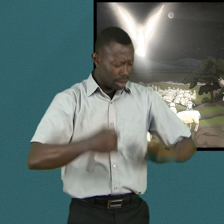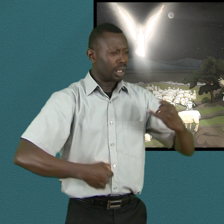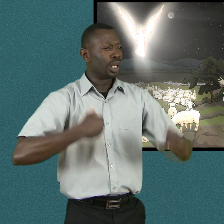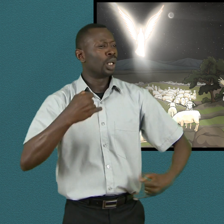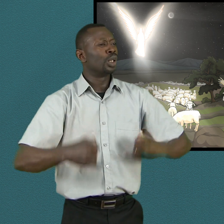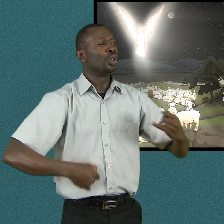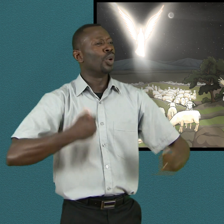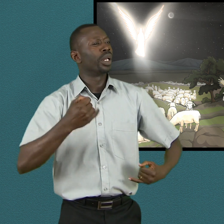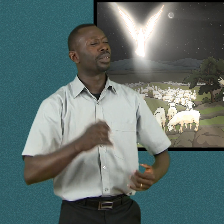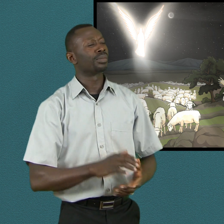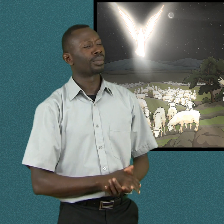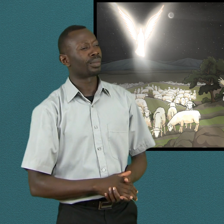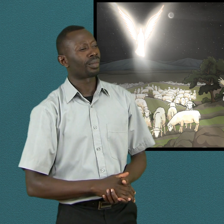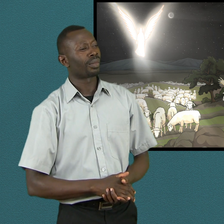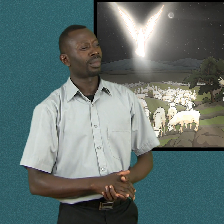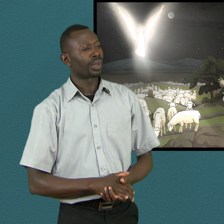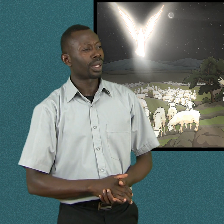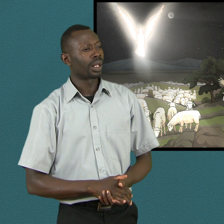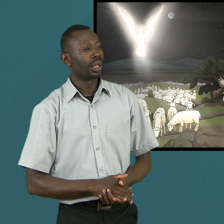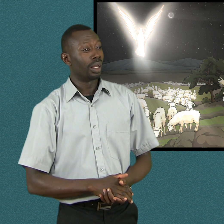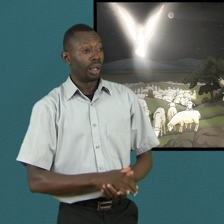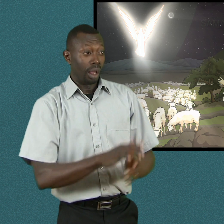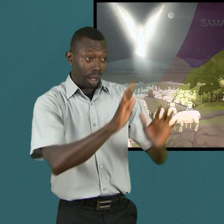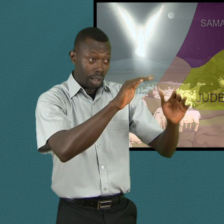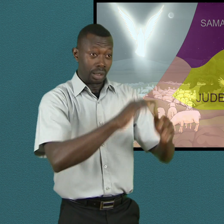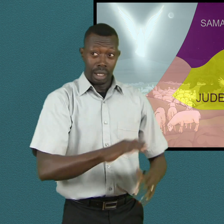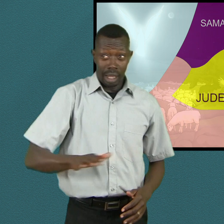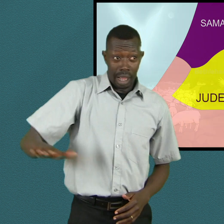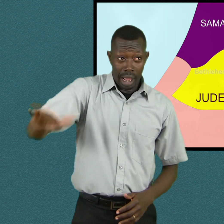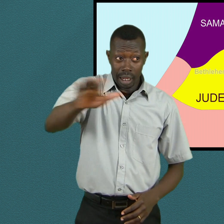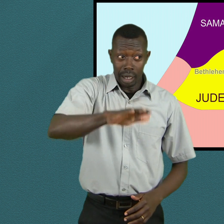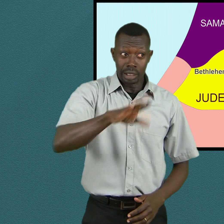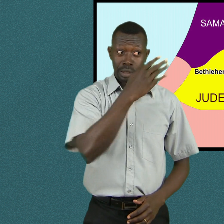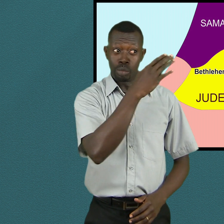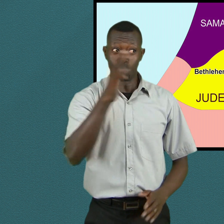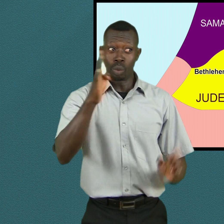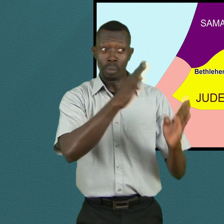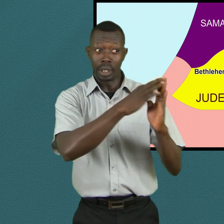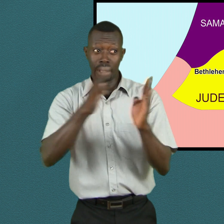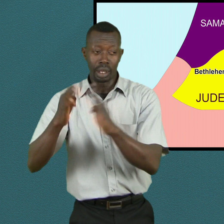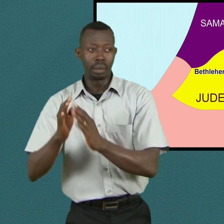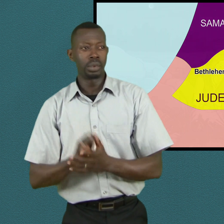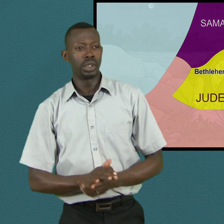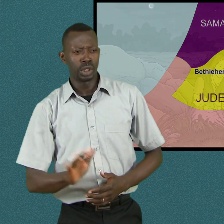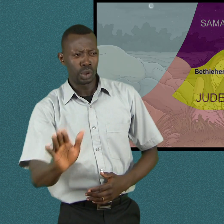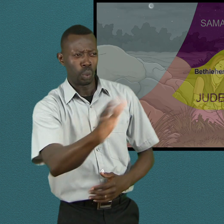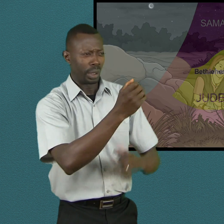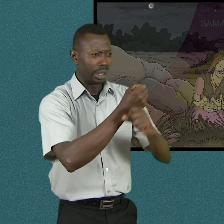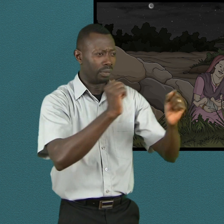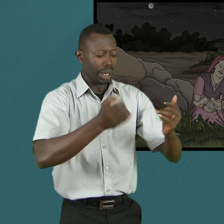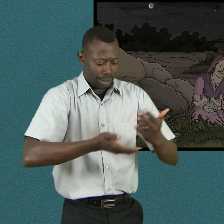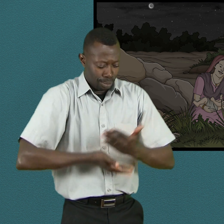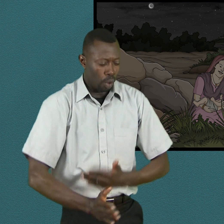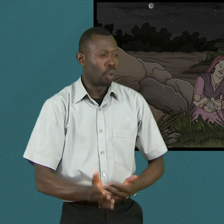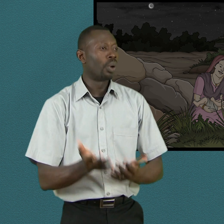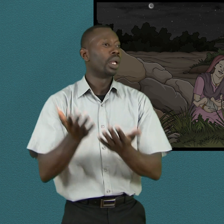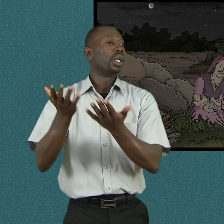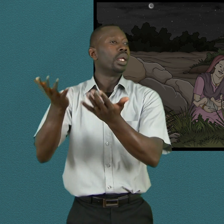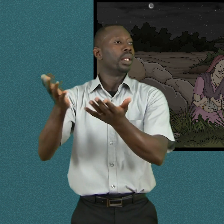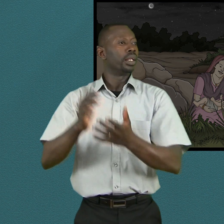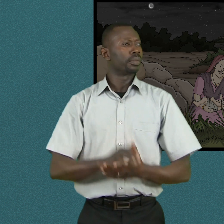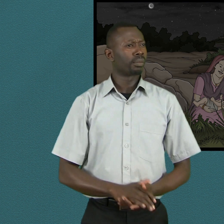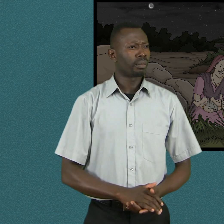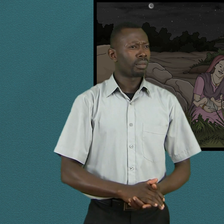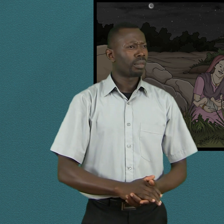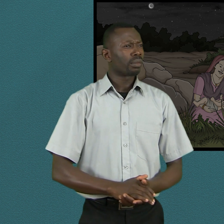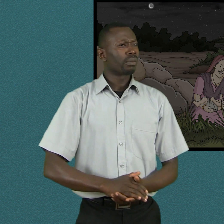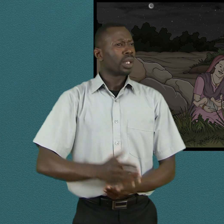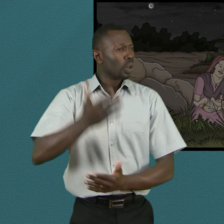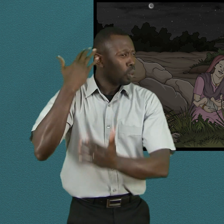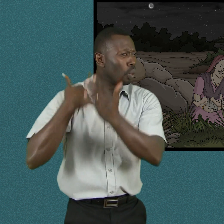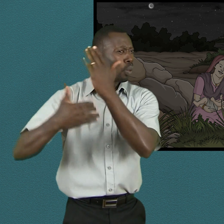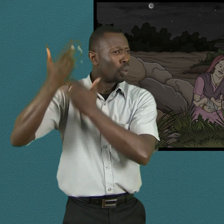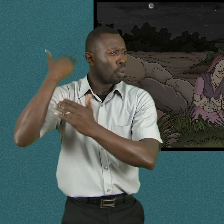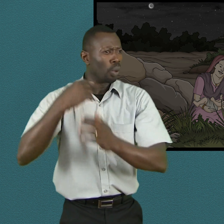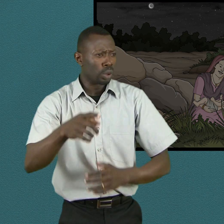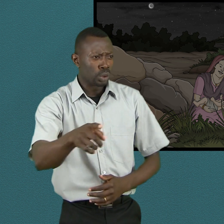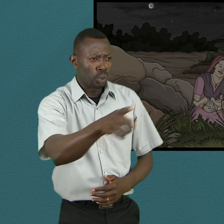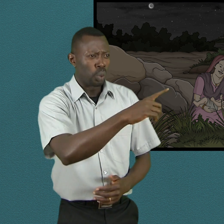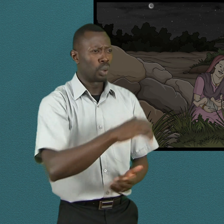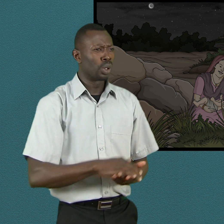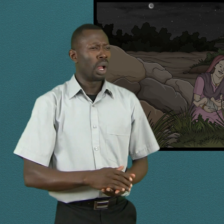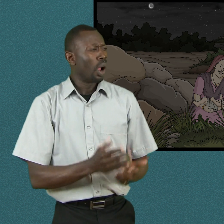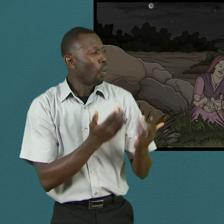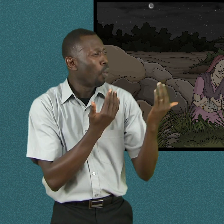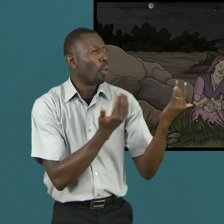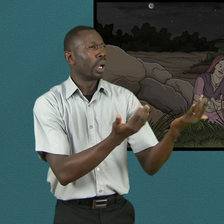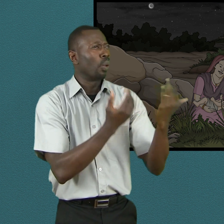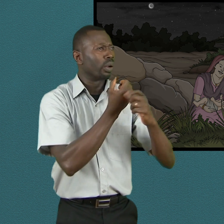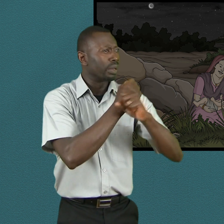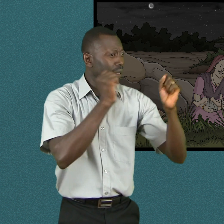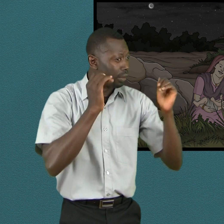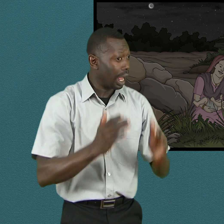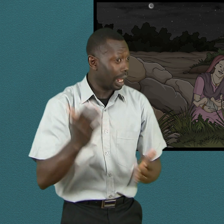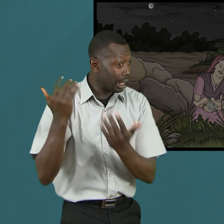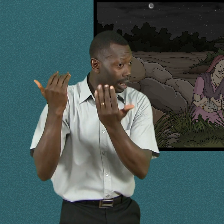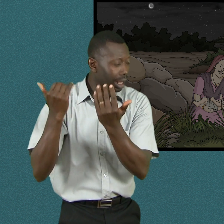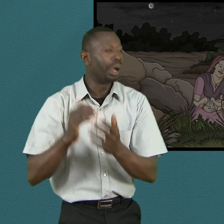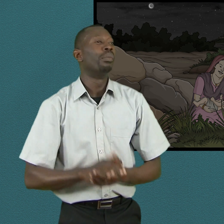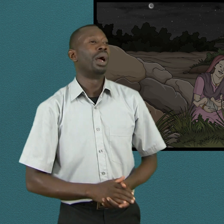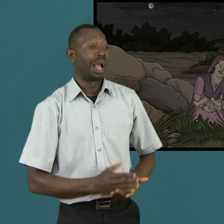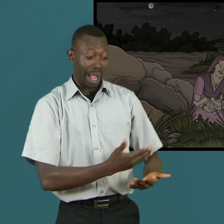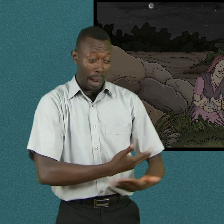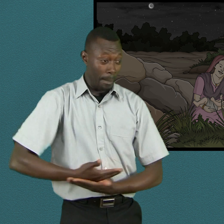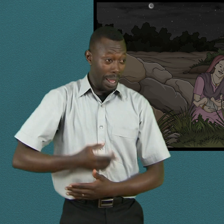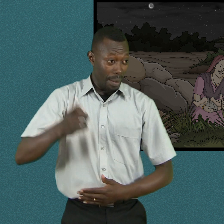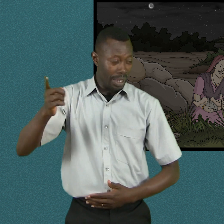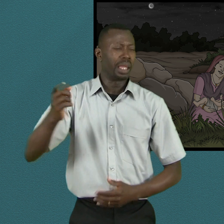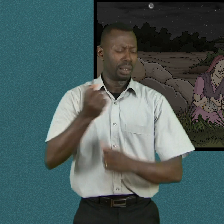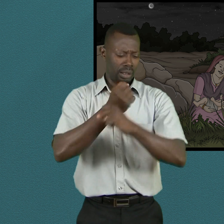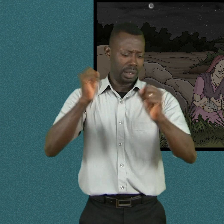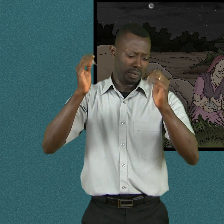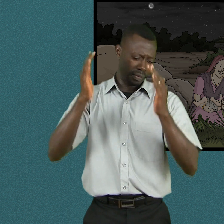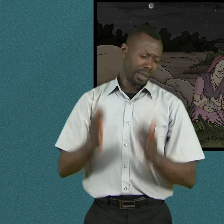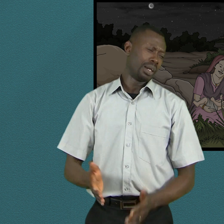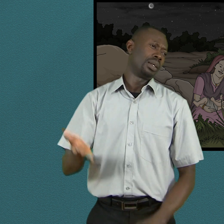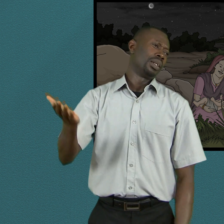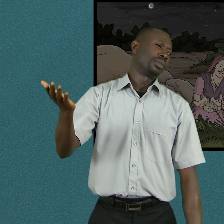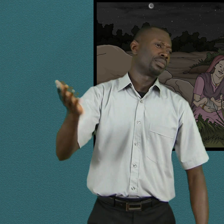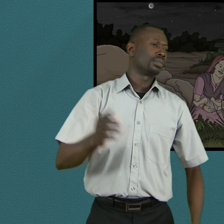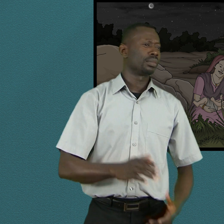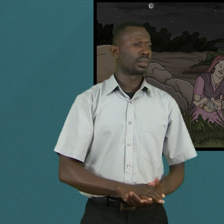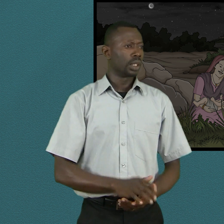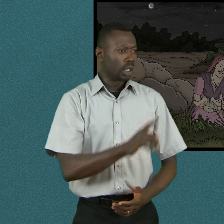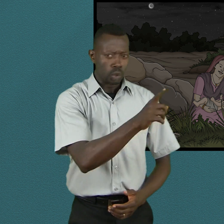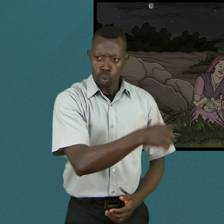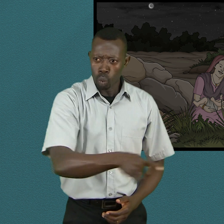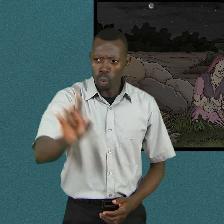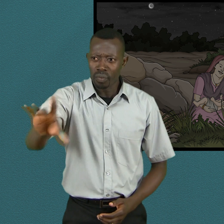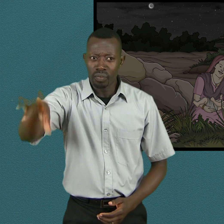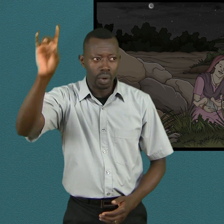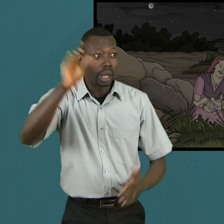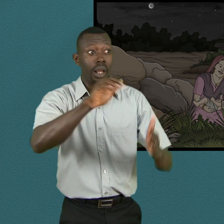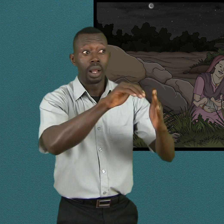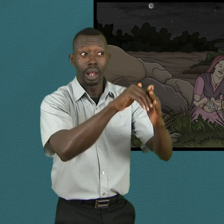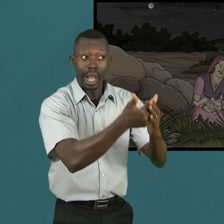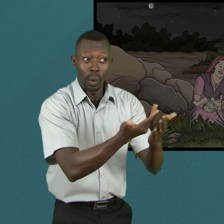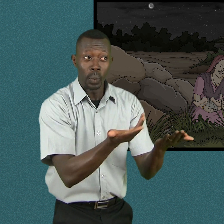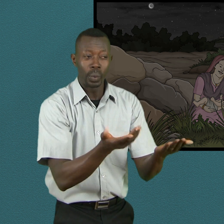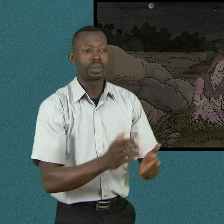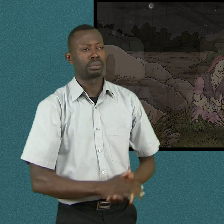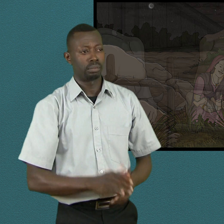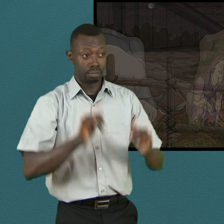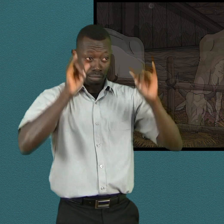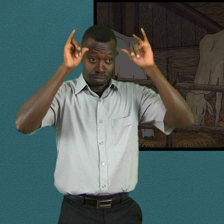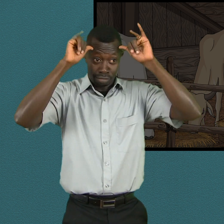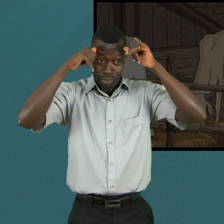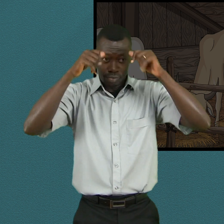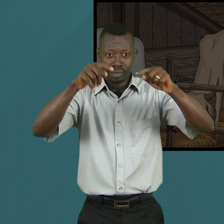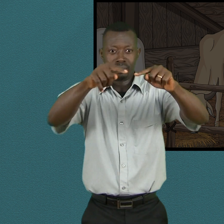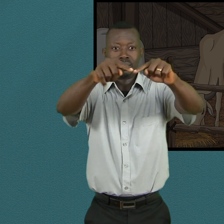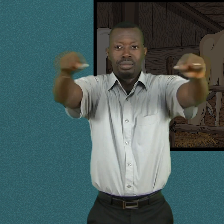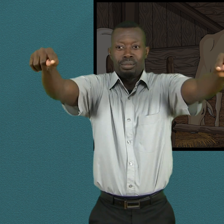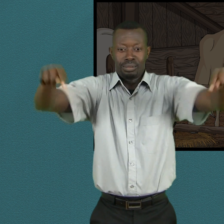For behold, I bring you good news of great joy that will be for all the people: Today in the city of David a Savior has been born to you.